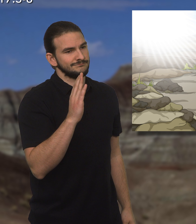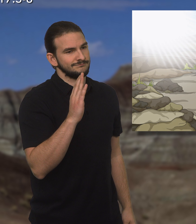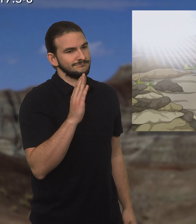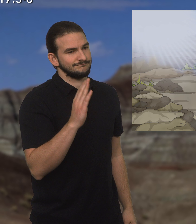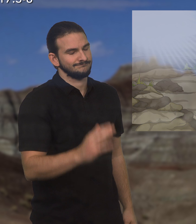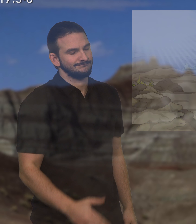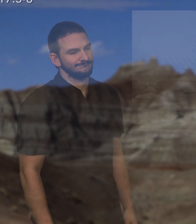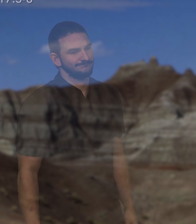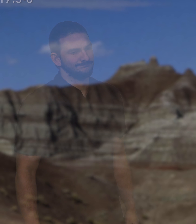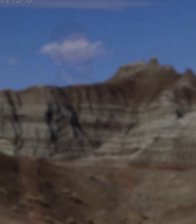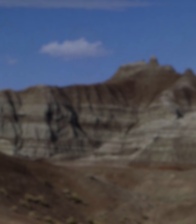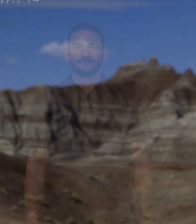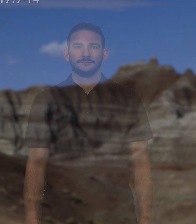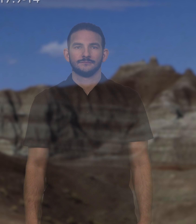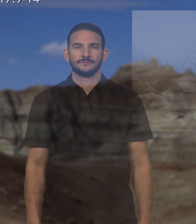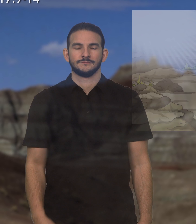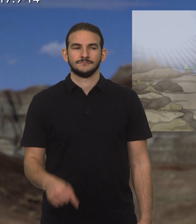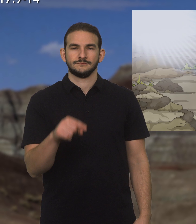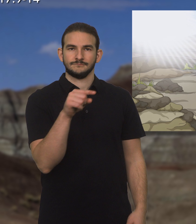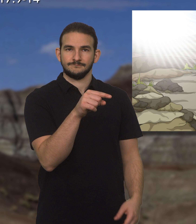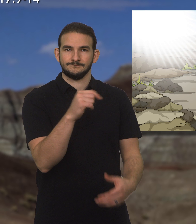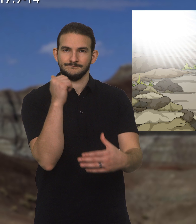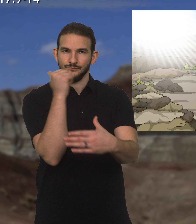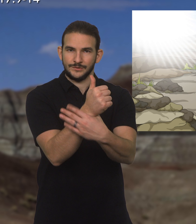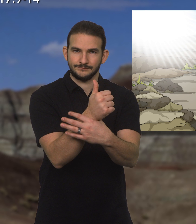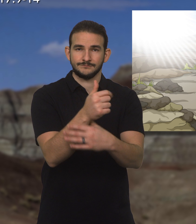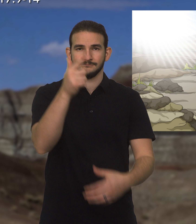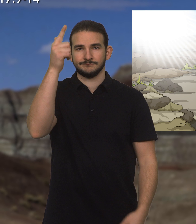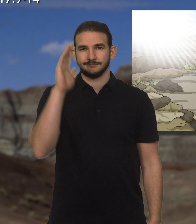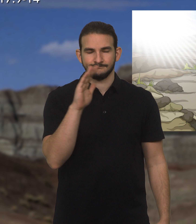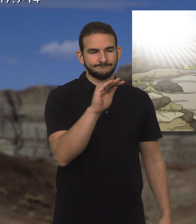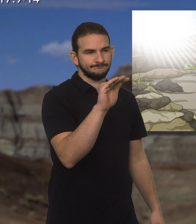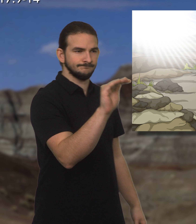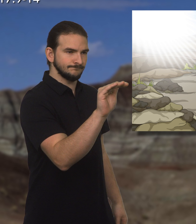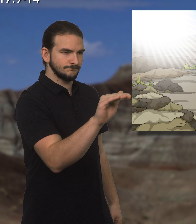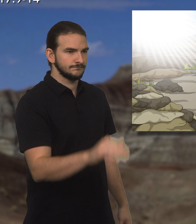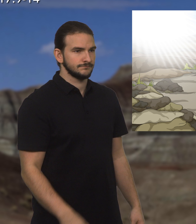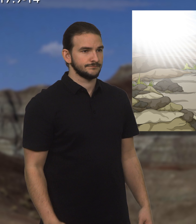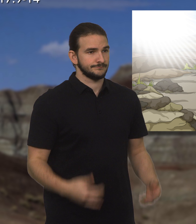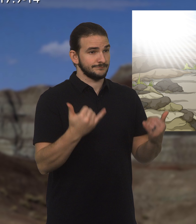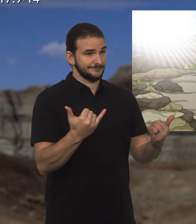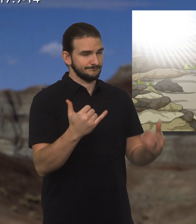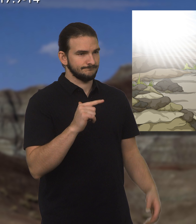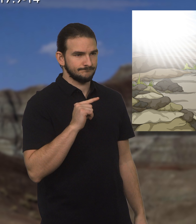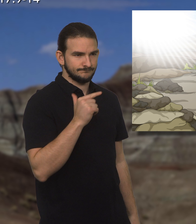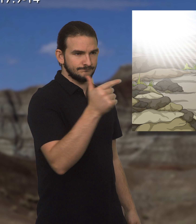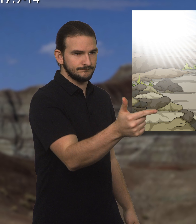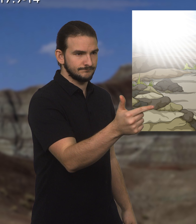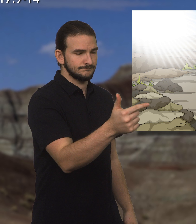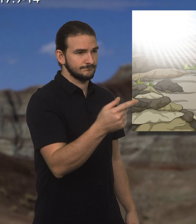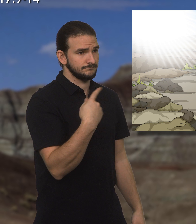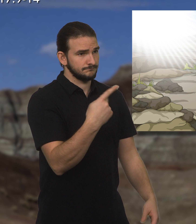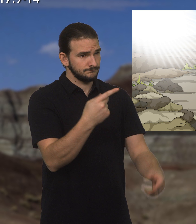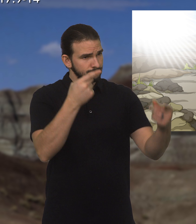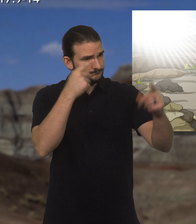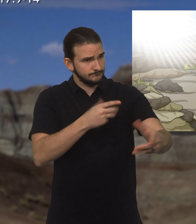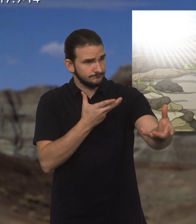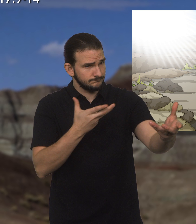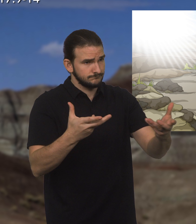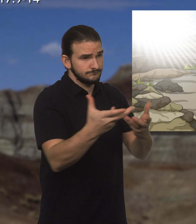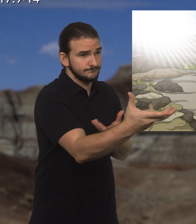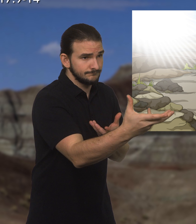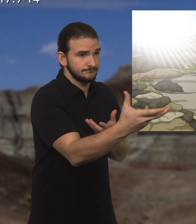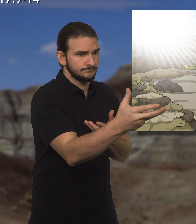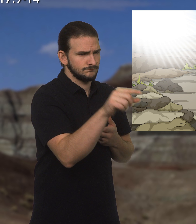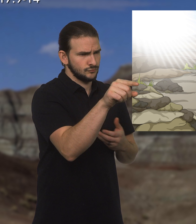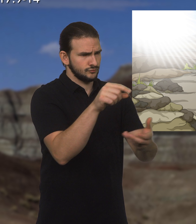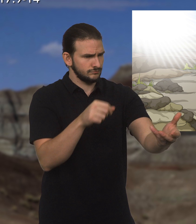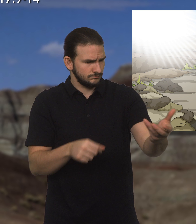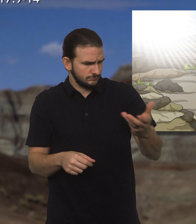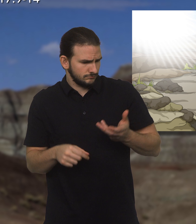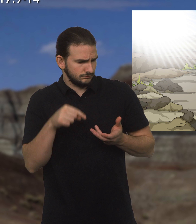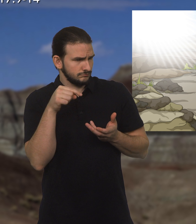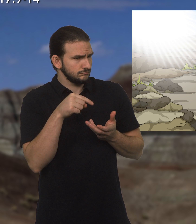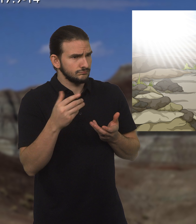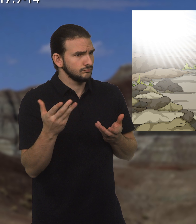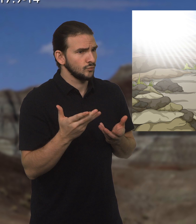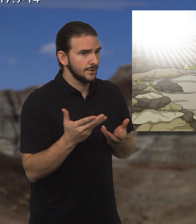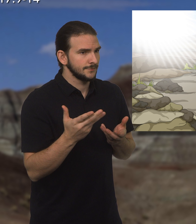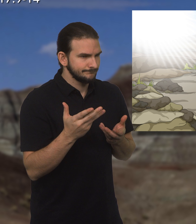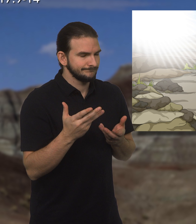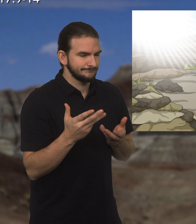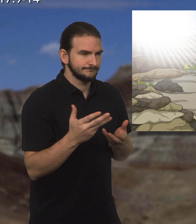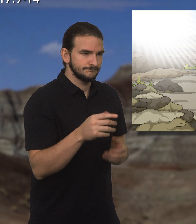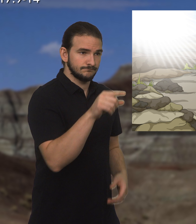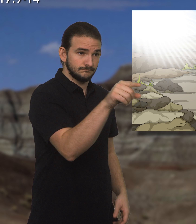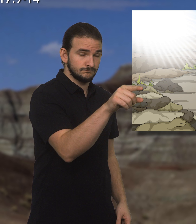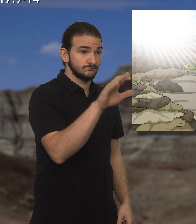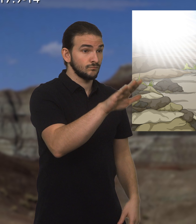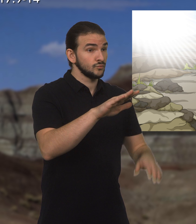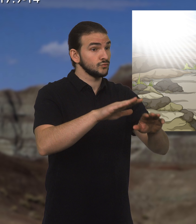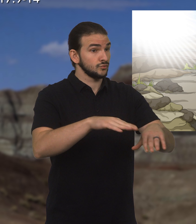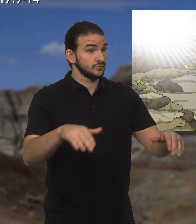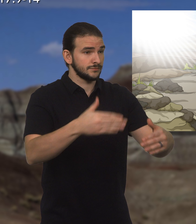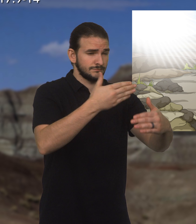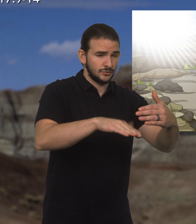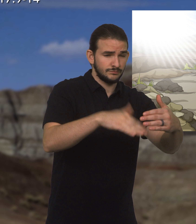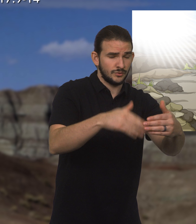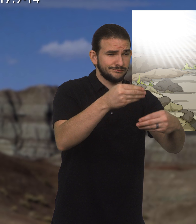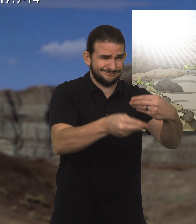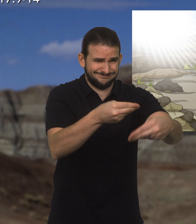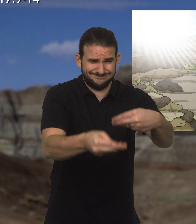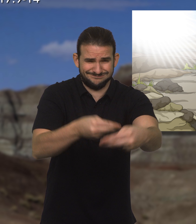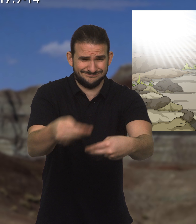God also said to Abraham, “You must keep My covenant—you and your descendants in the generations after you.